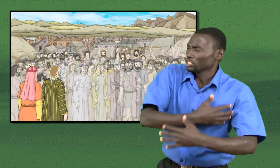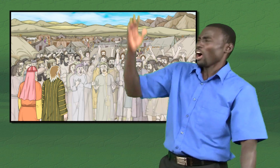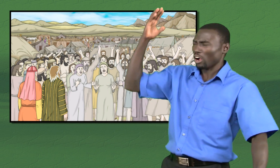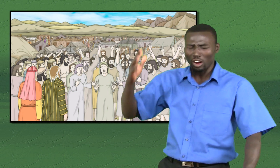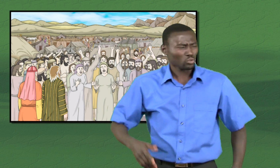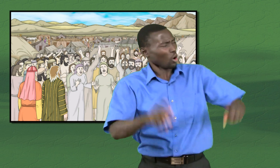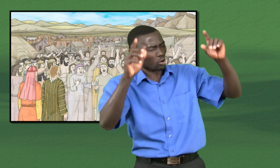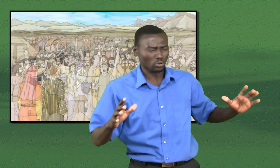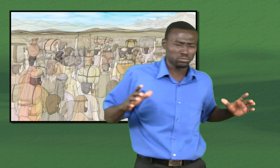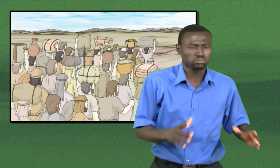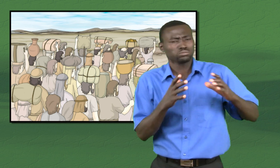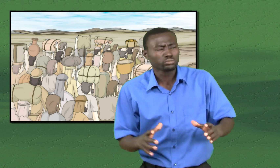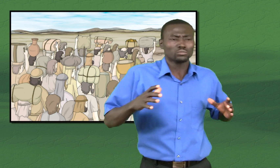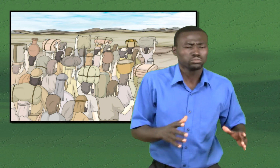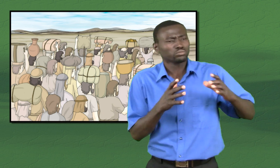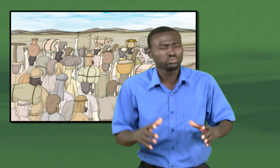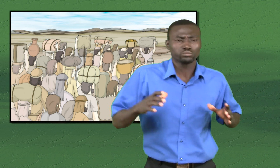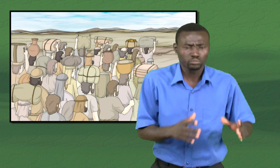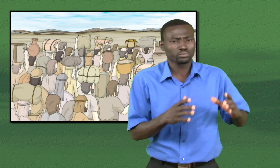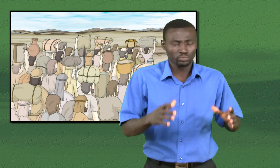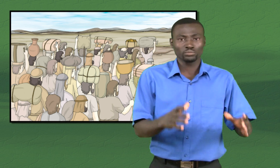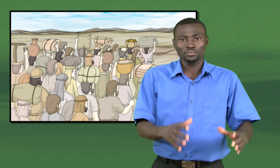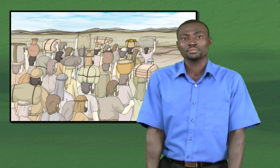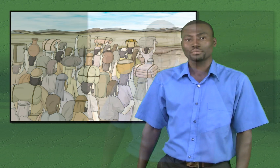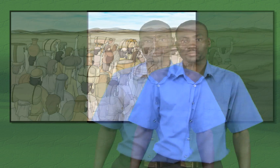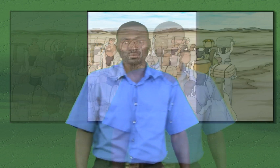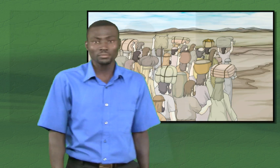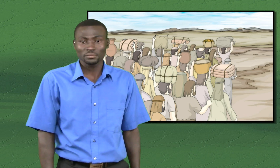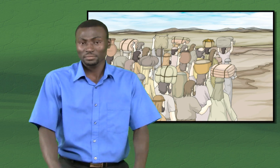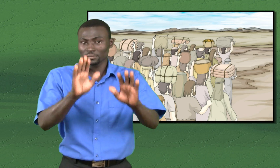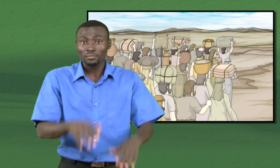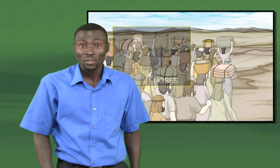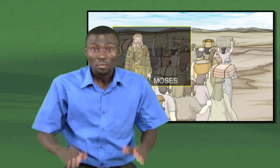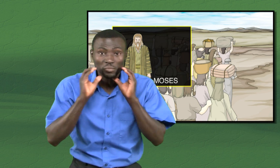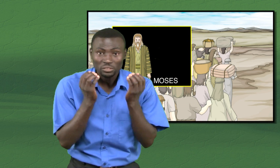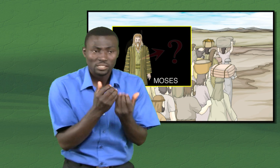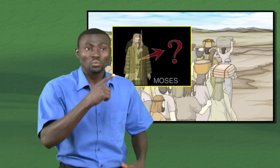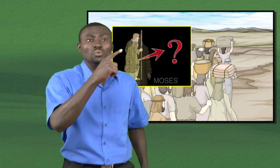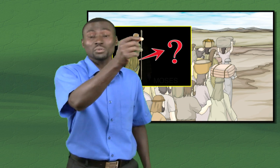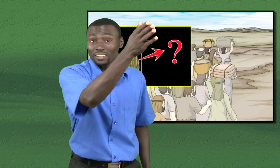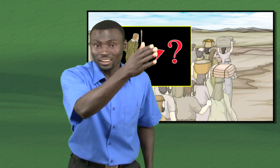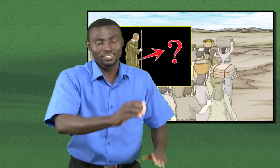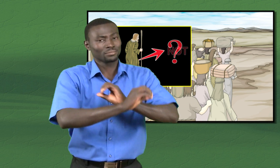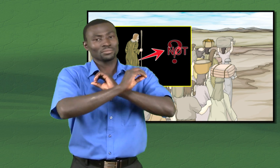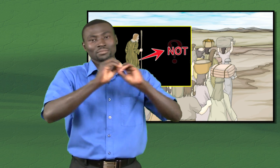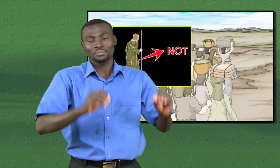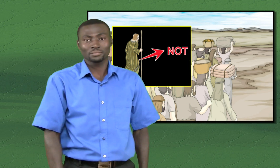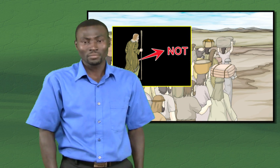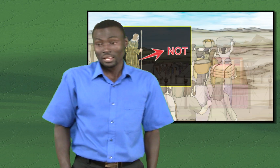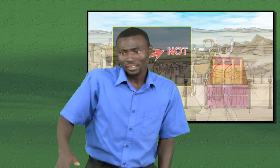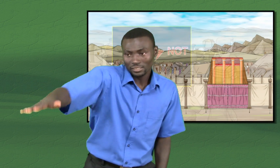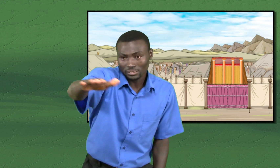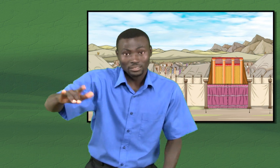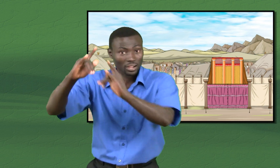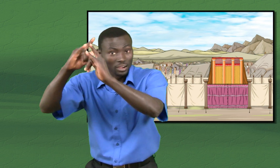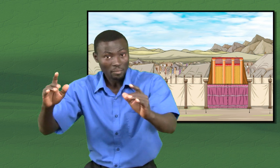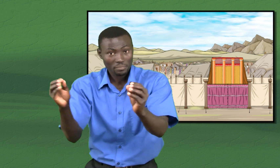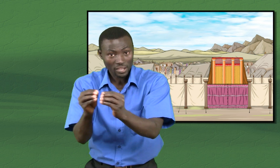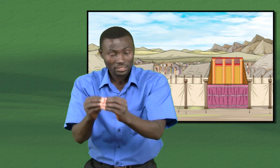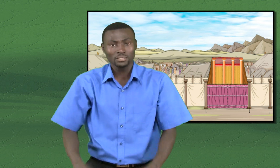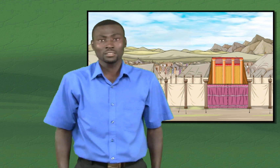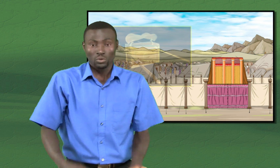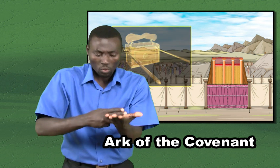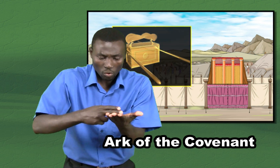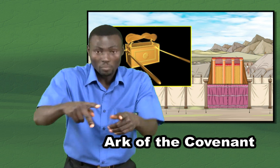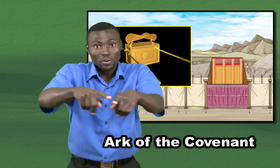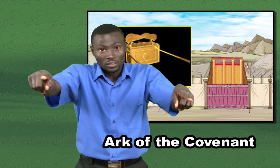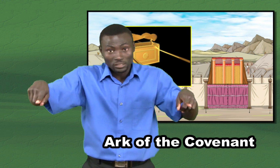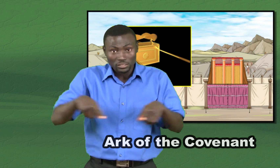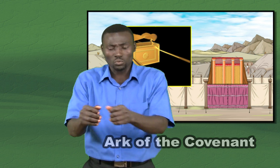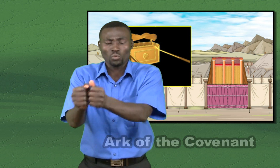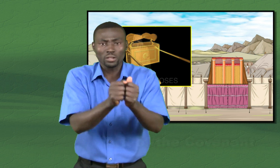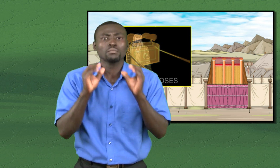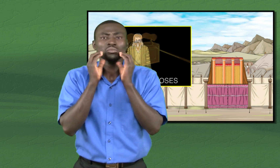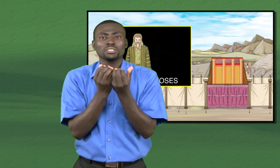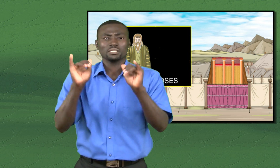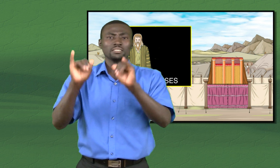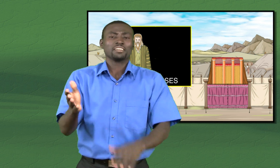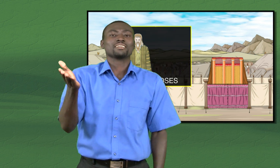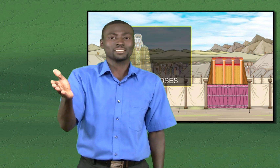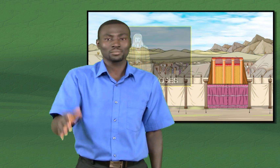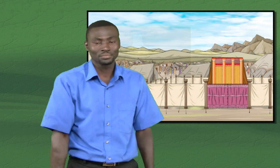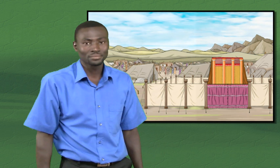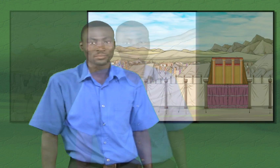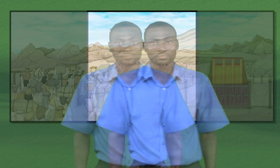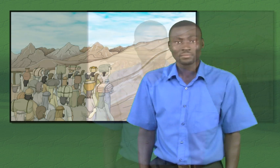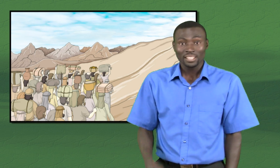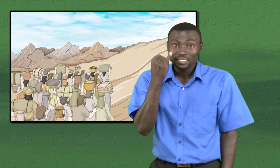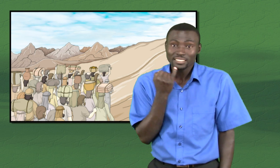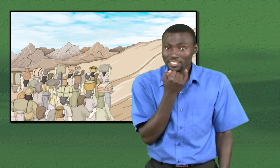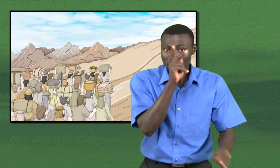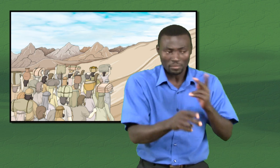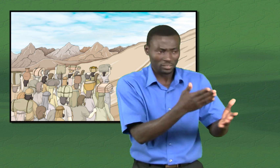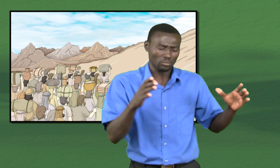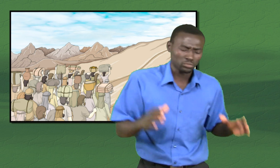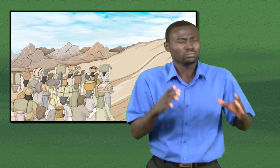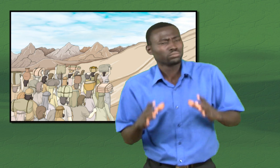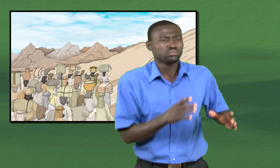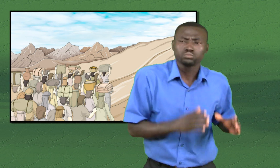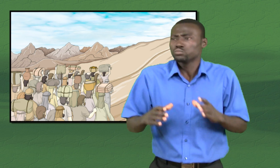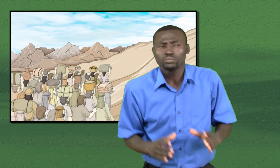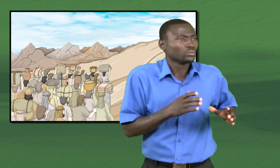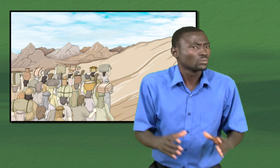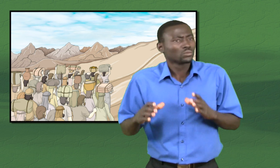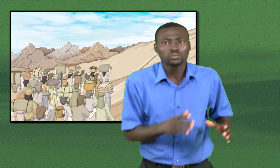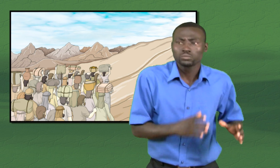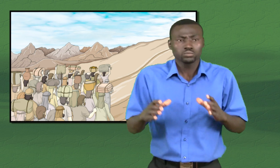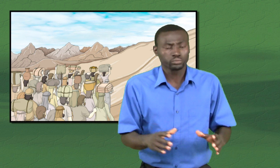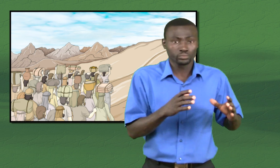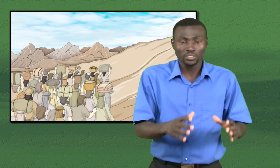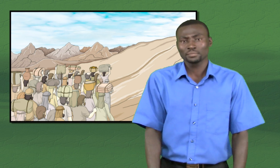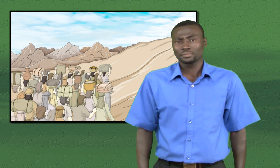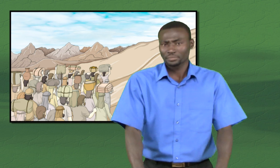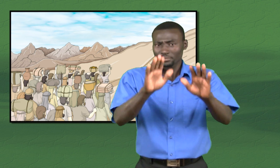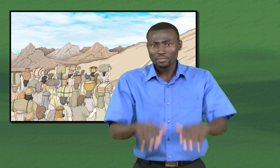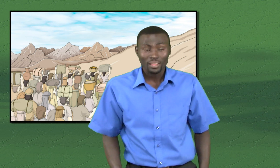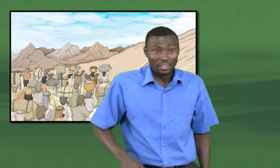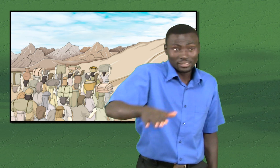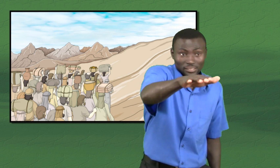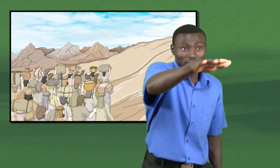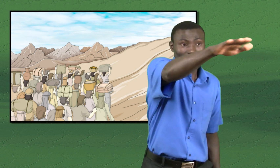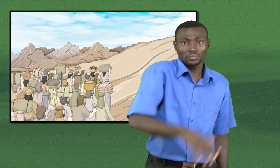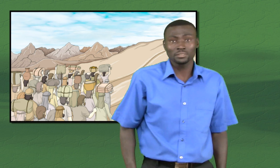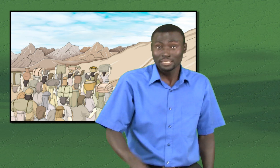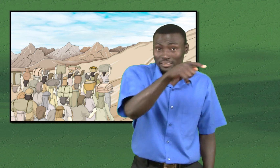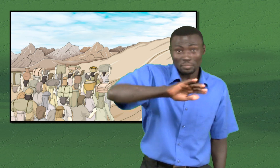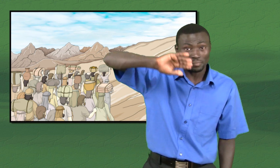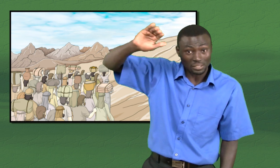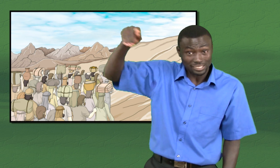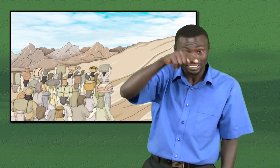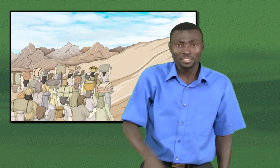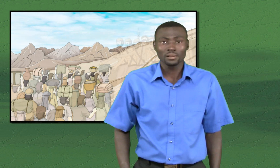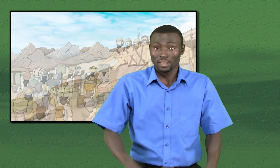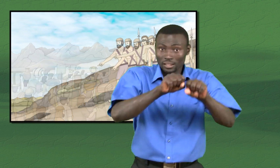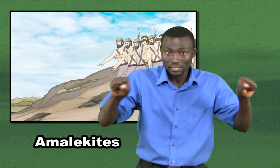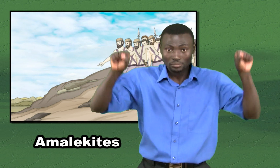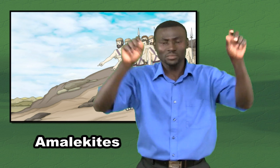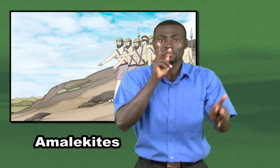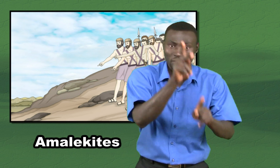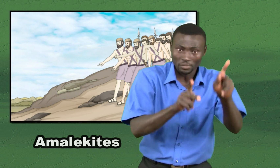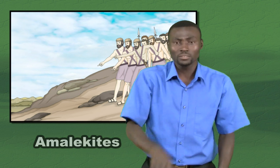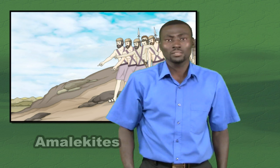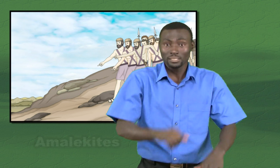But they dared to go up to the ridge of the hill country, though neither Moses nor the ark of the covenant of the LORD moved from the camp.